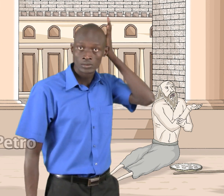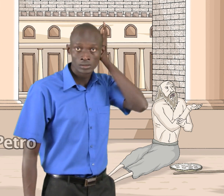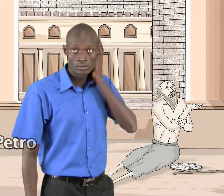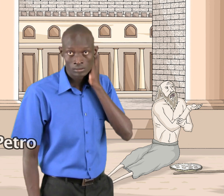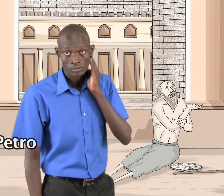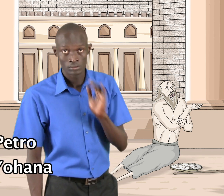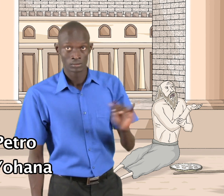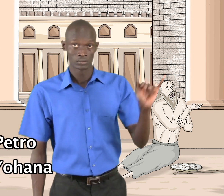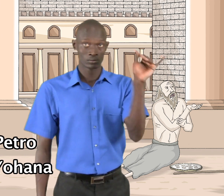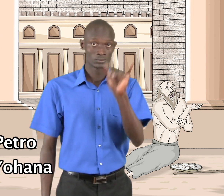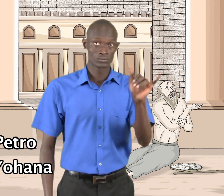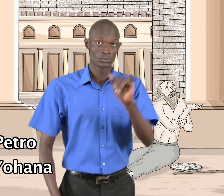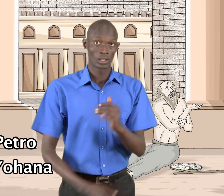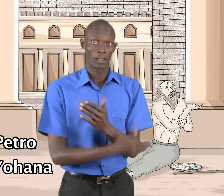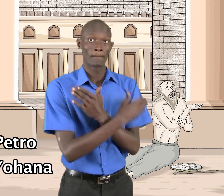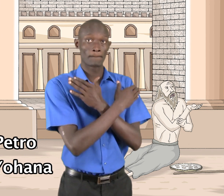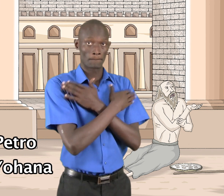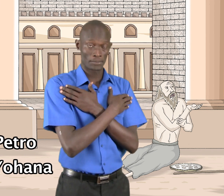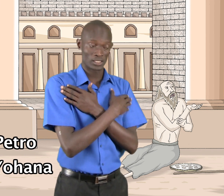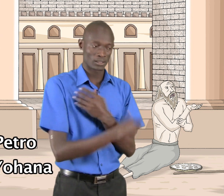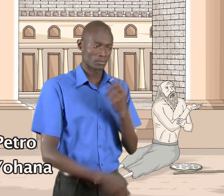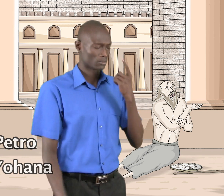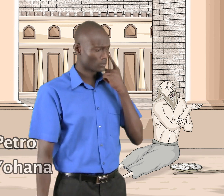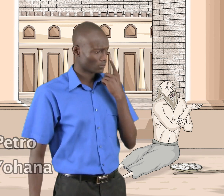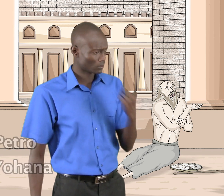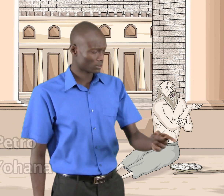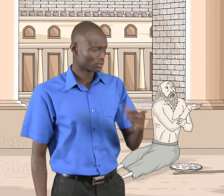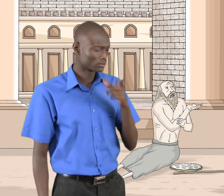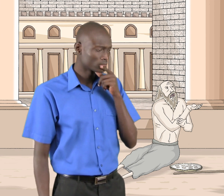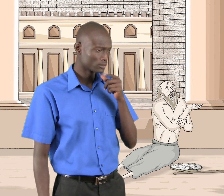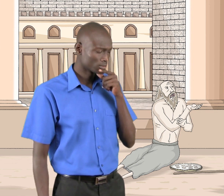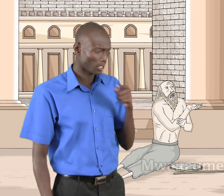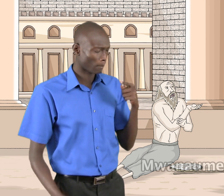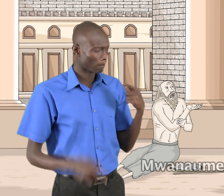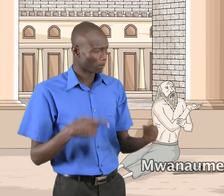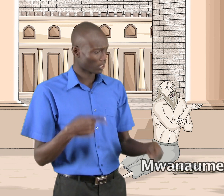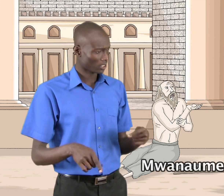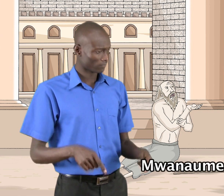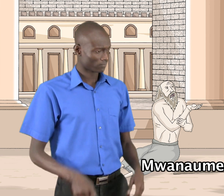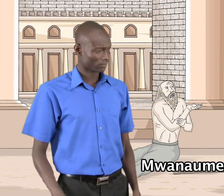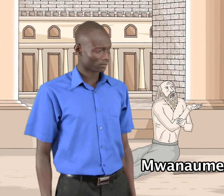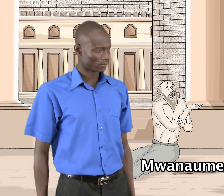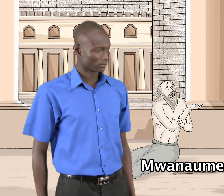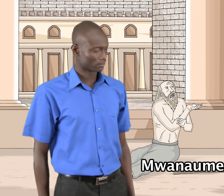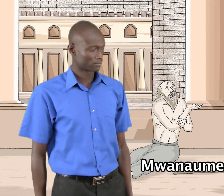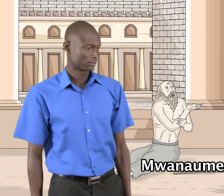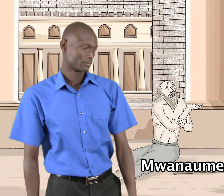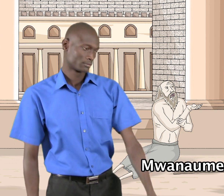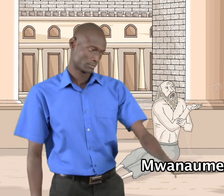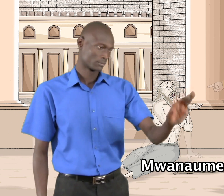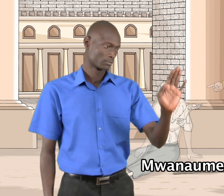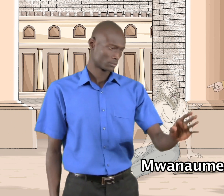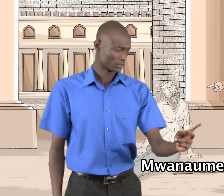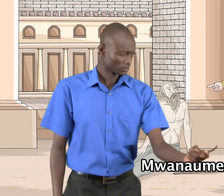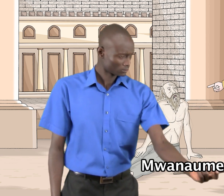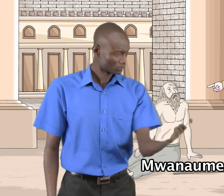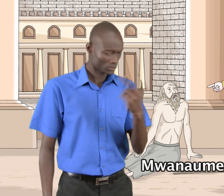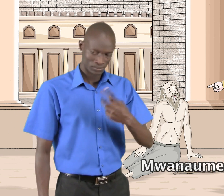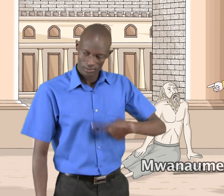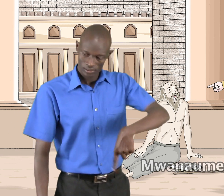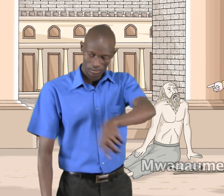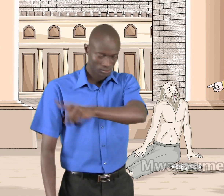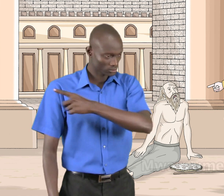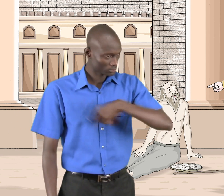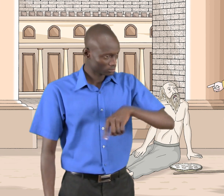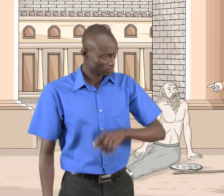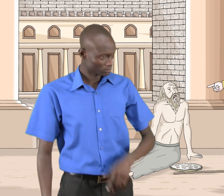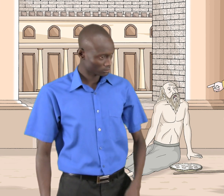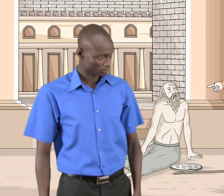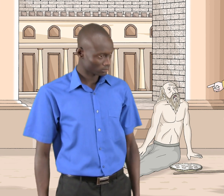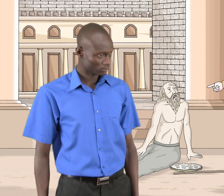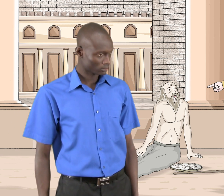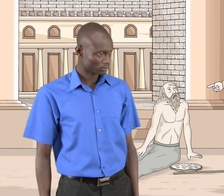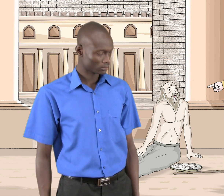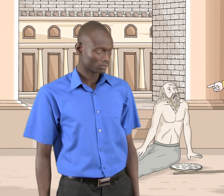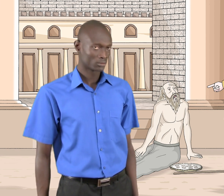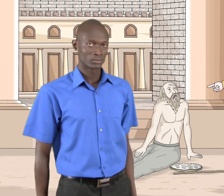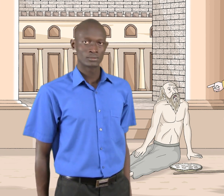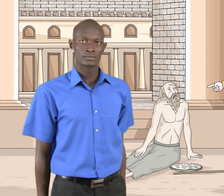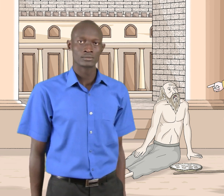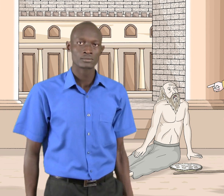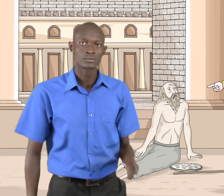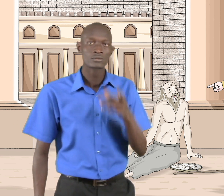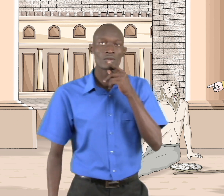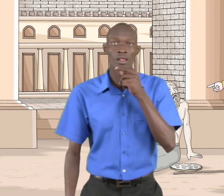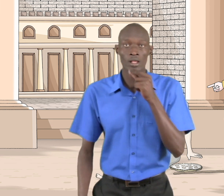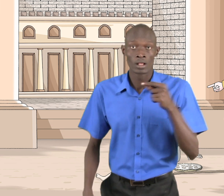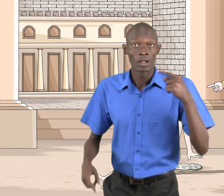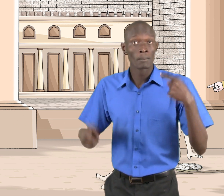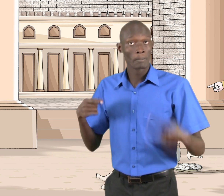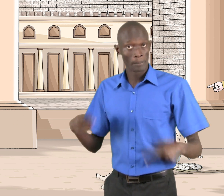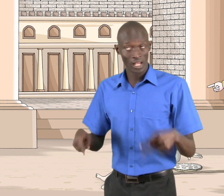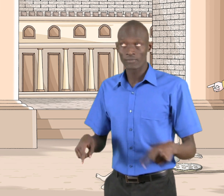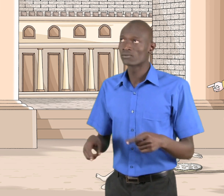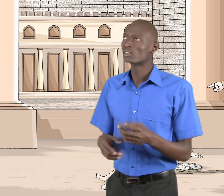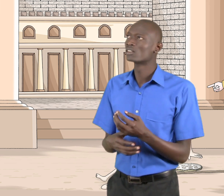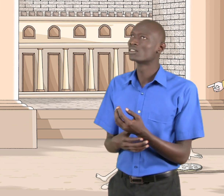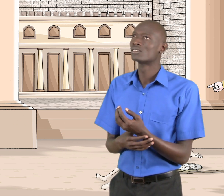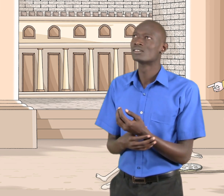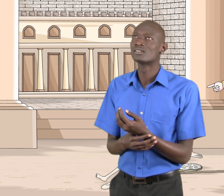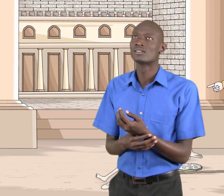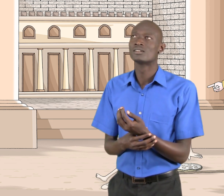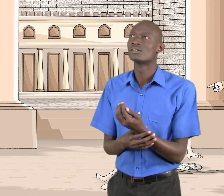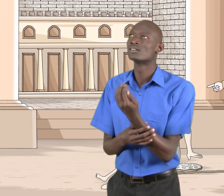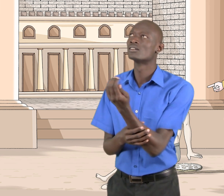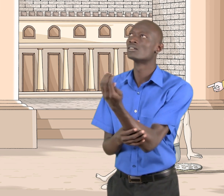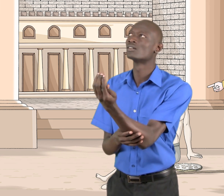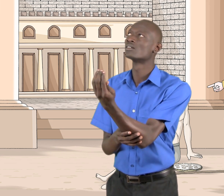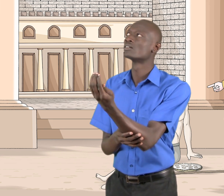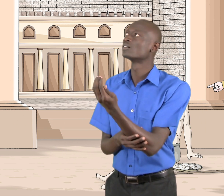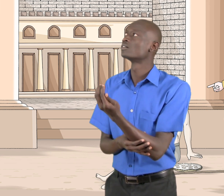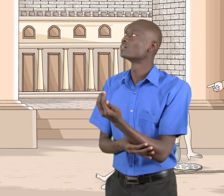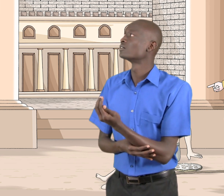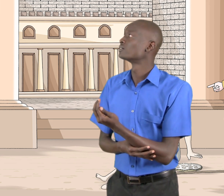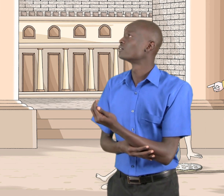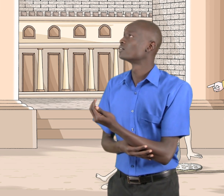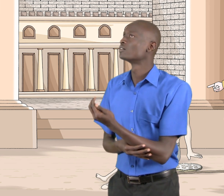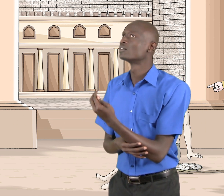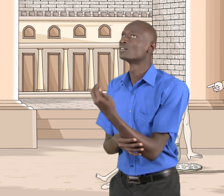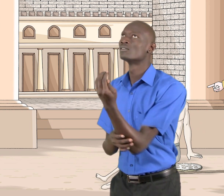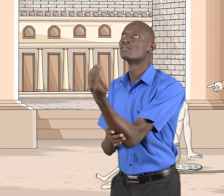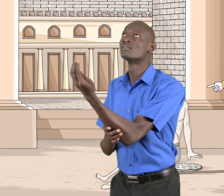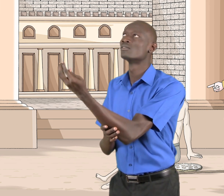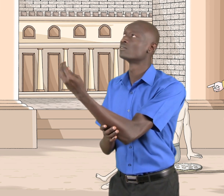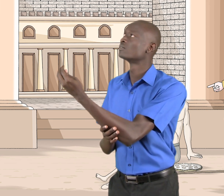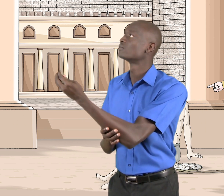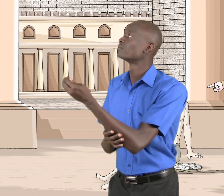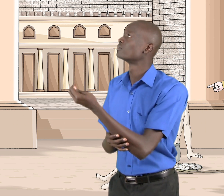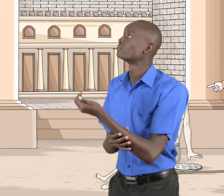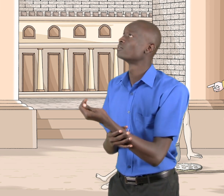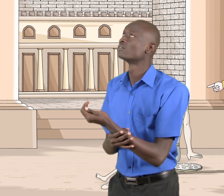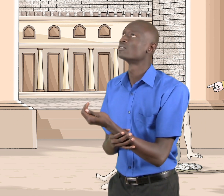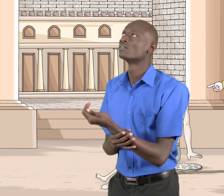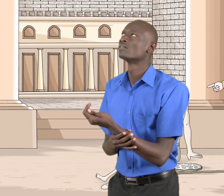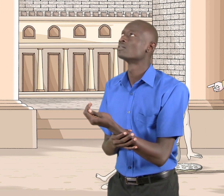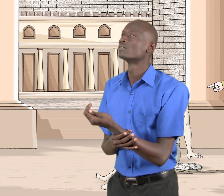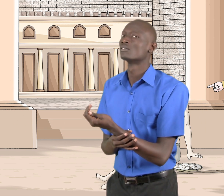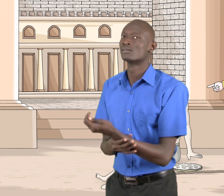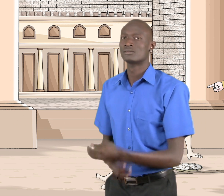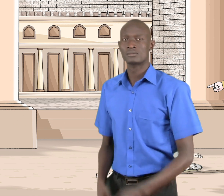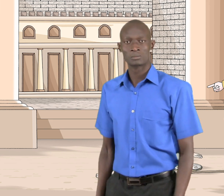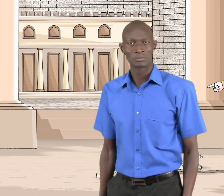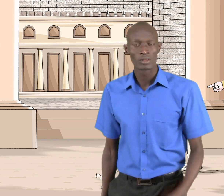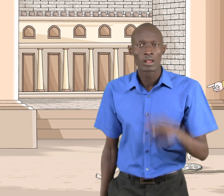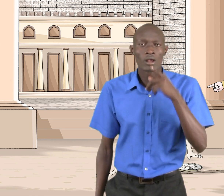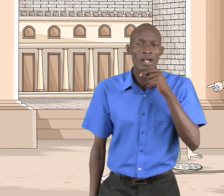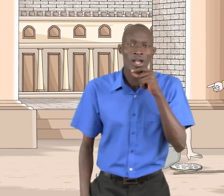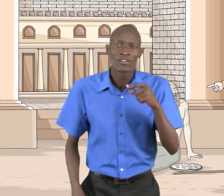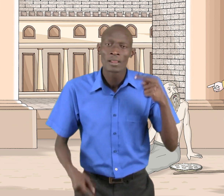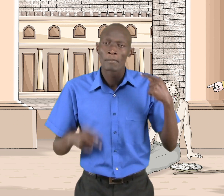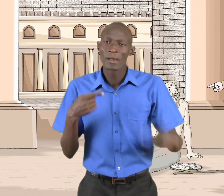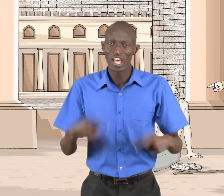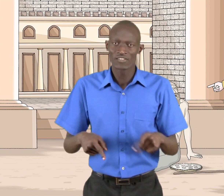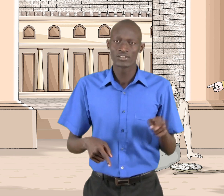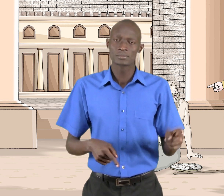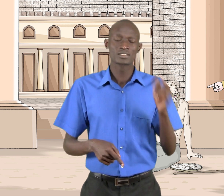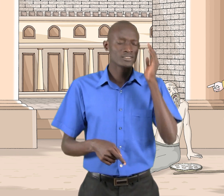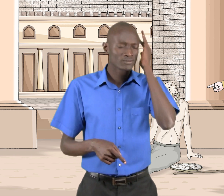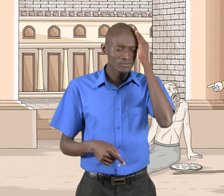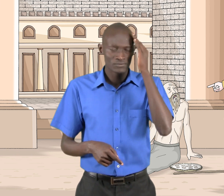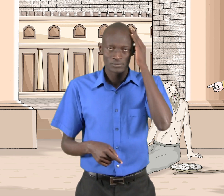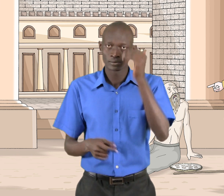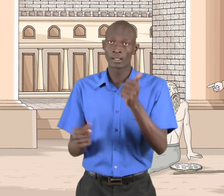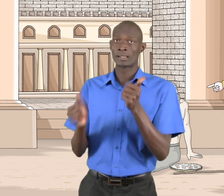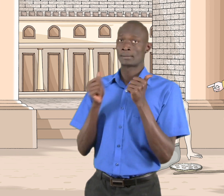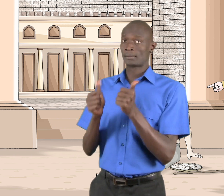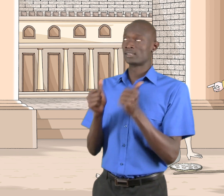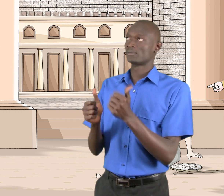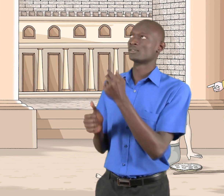Peter looked directly at him, as did John. “Look at us!” said Peter.